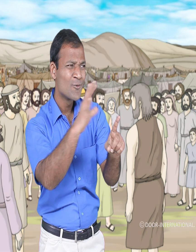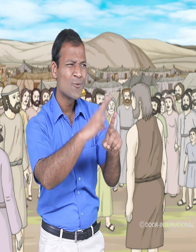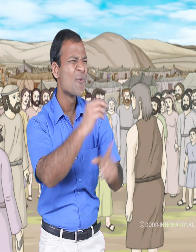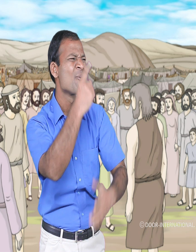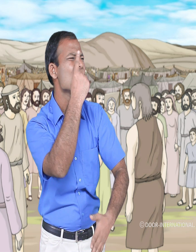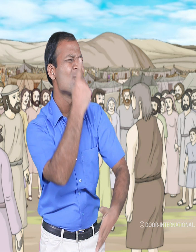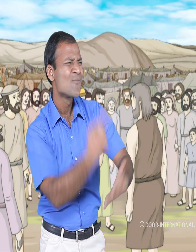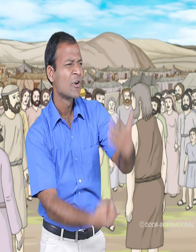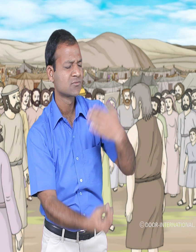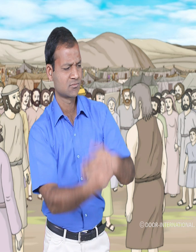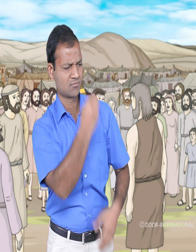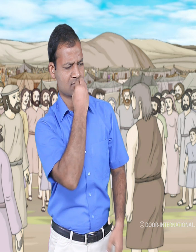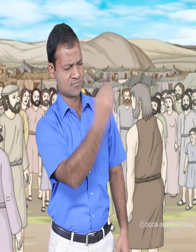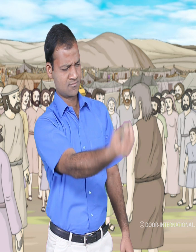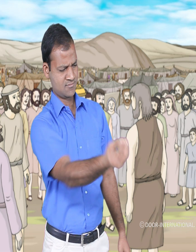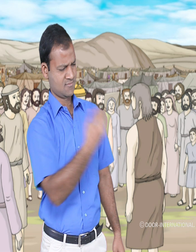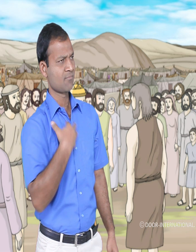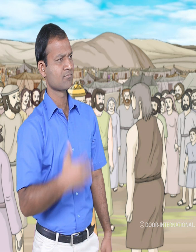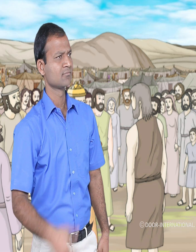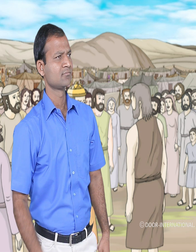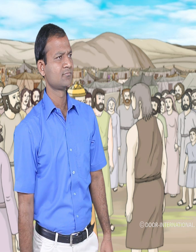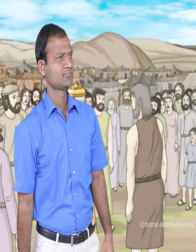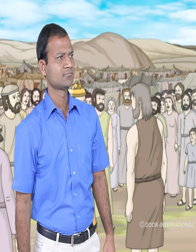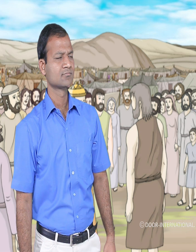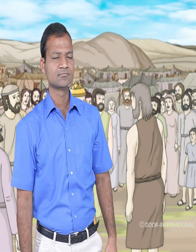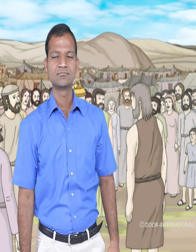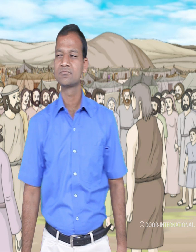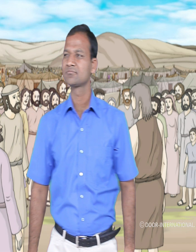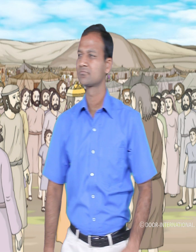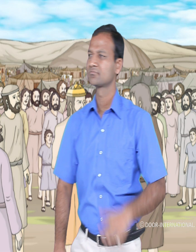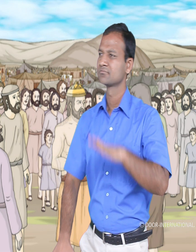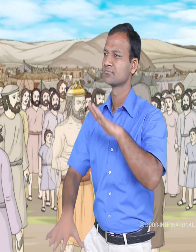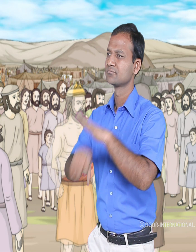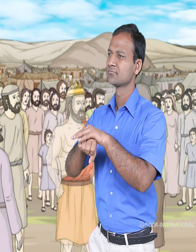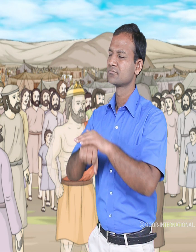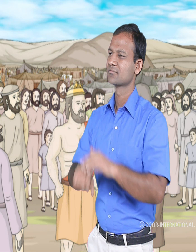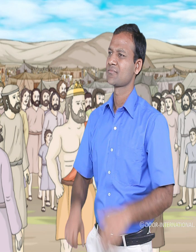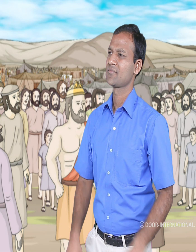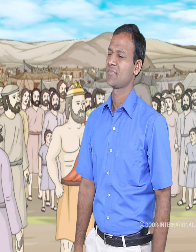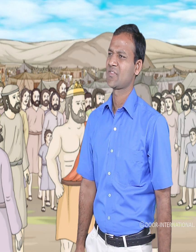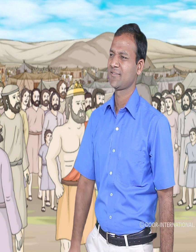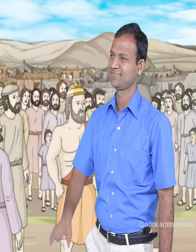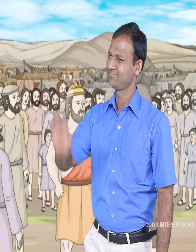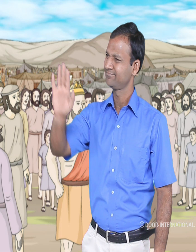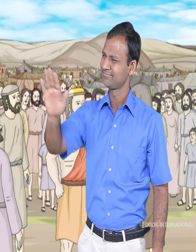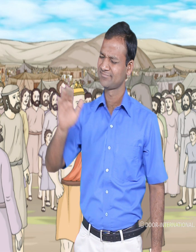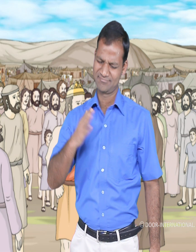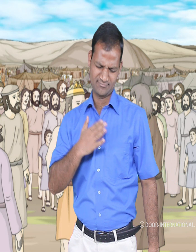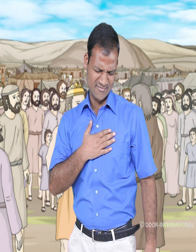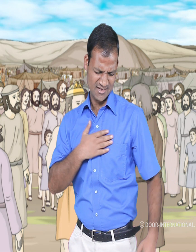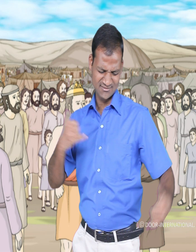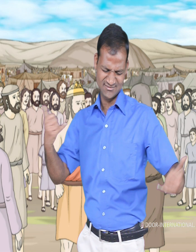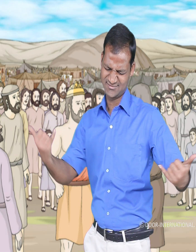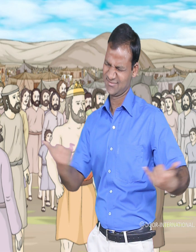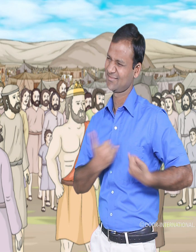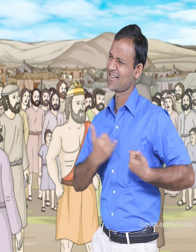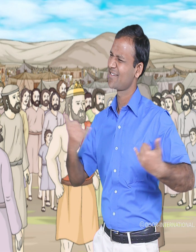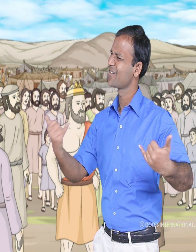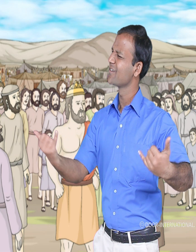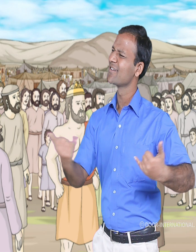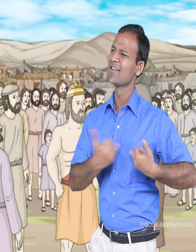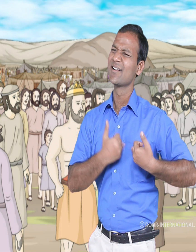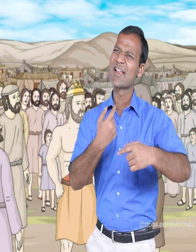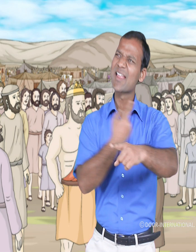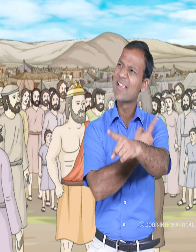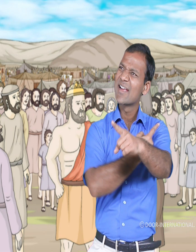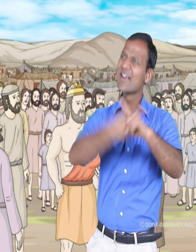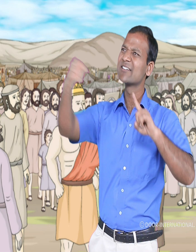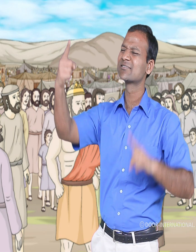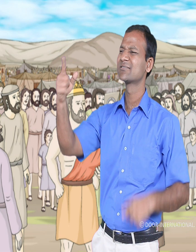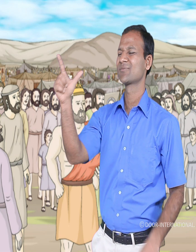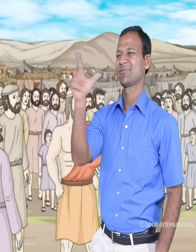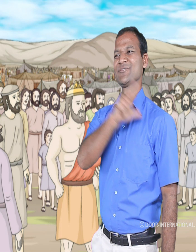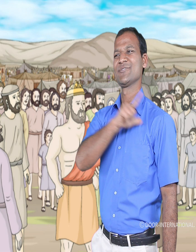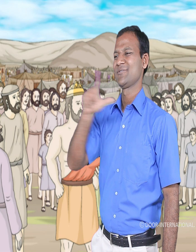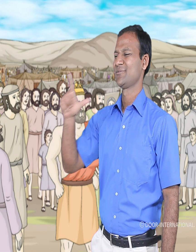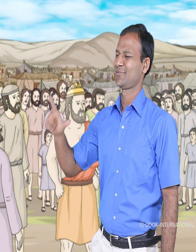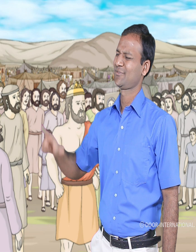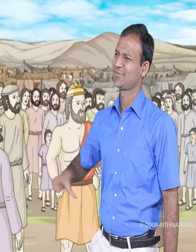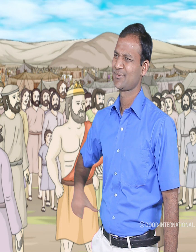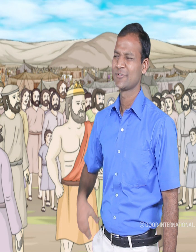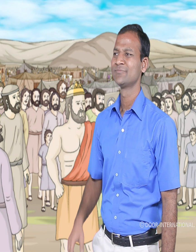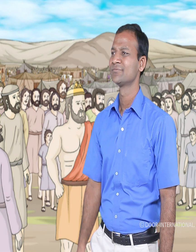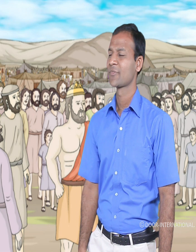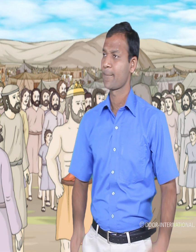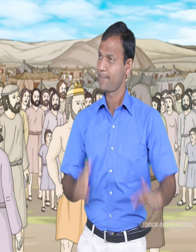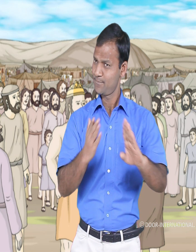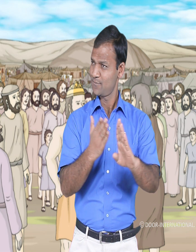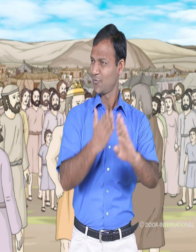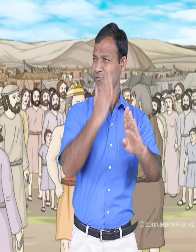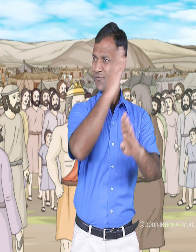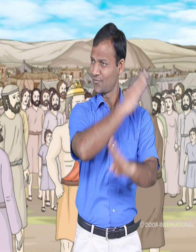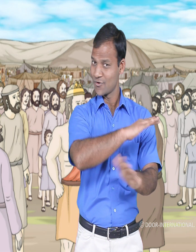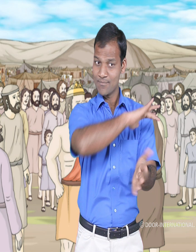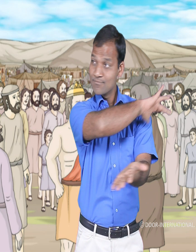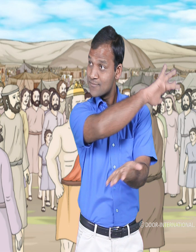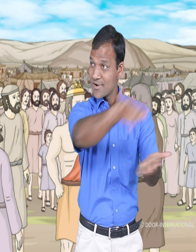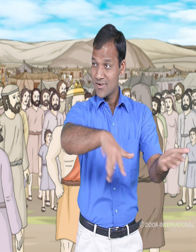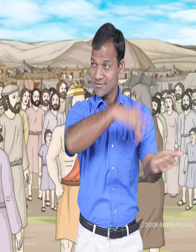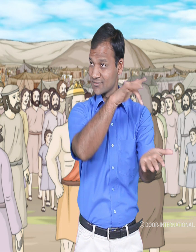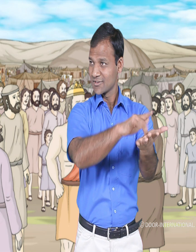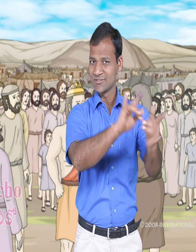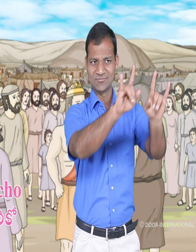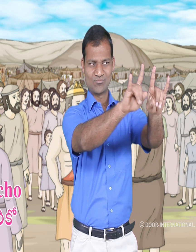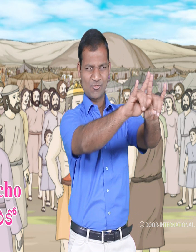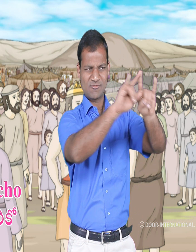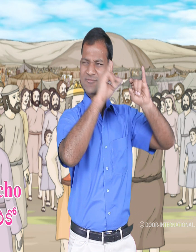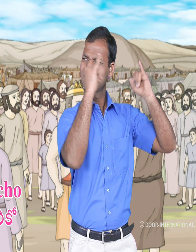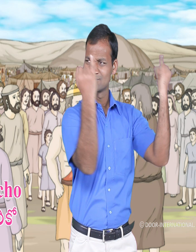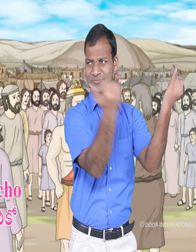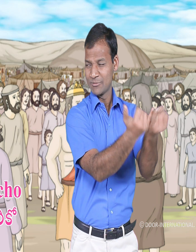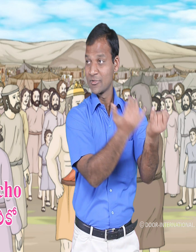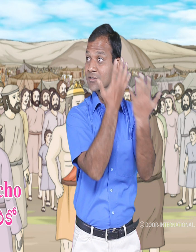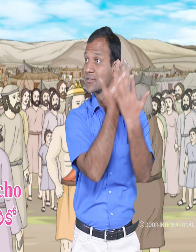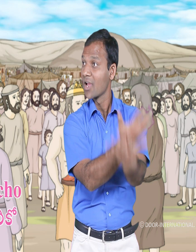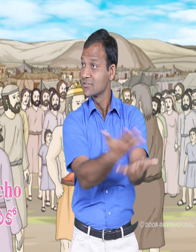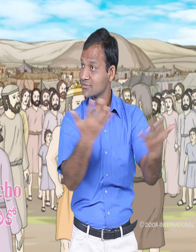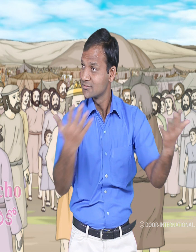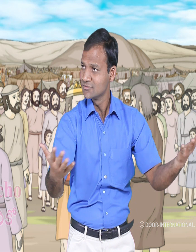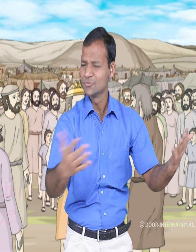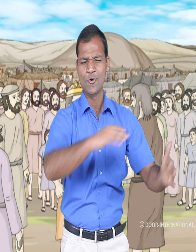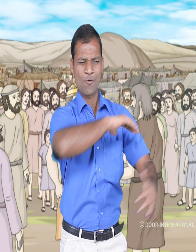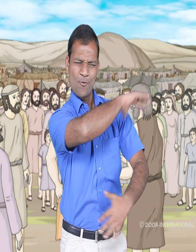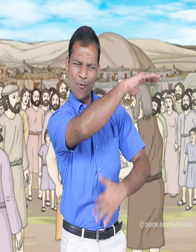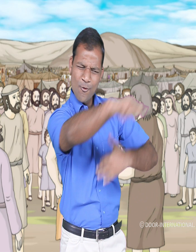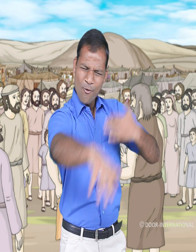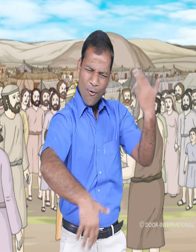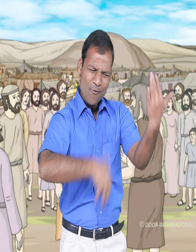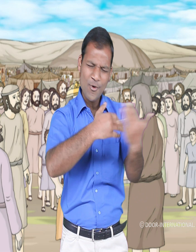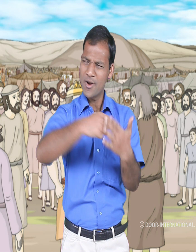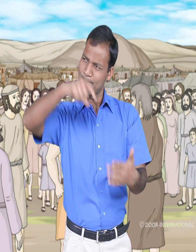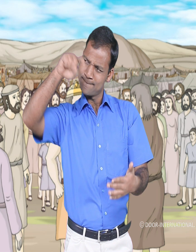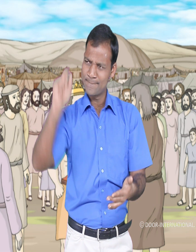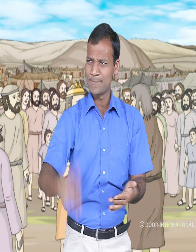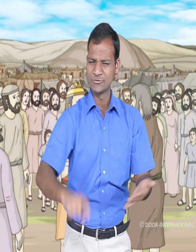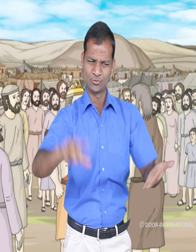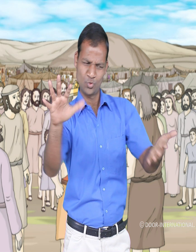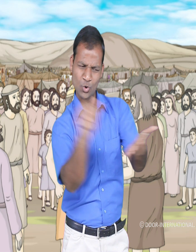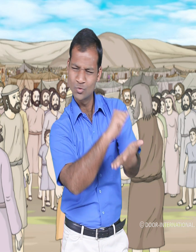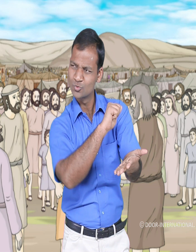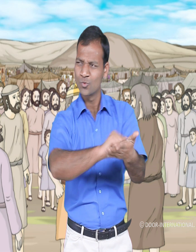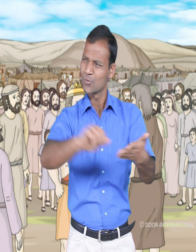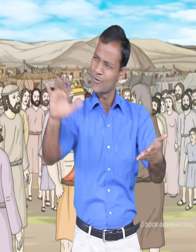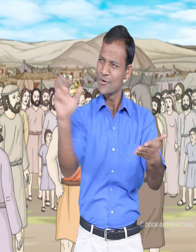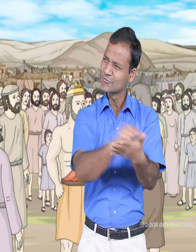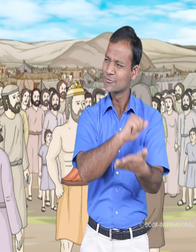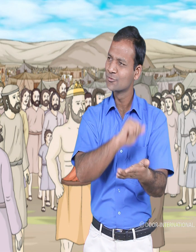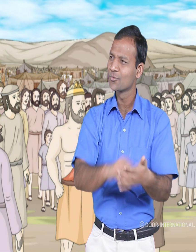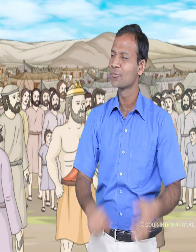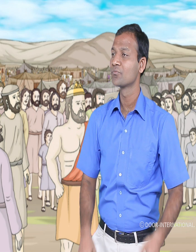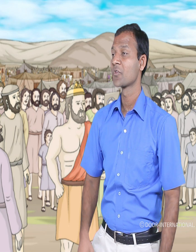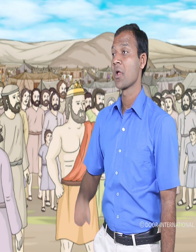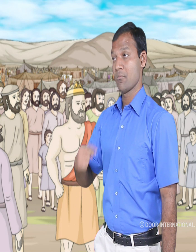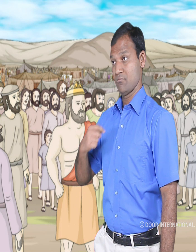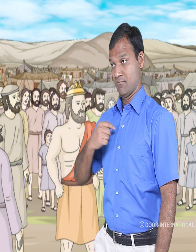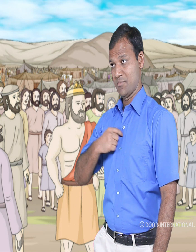I urge you to tell me what you have done; do not hide it from me.”